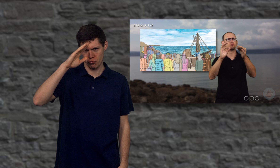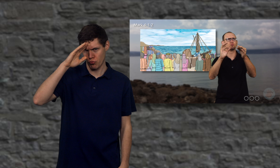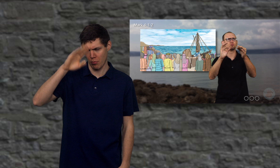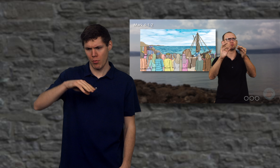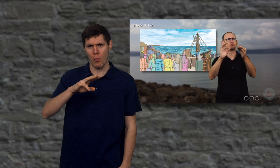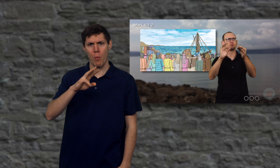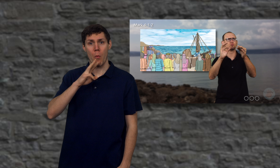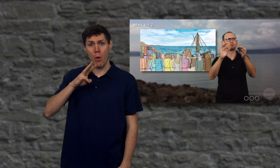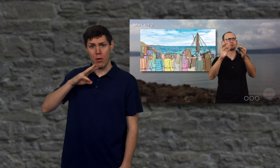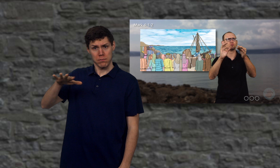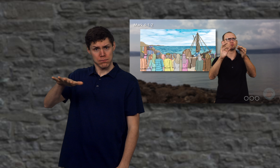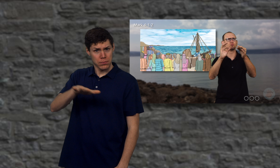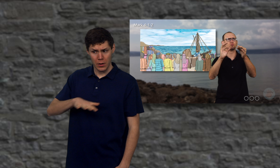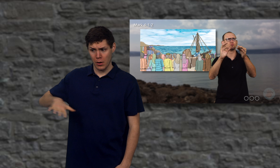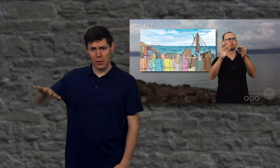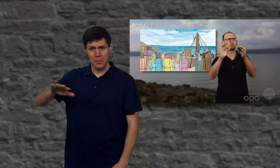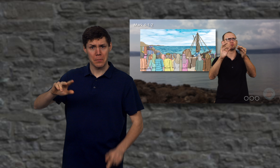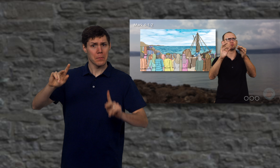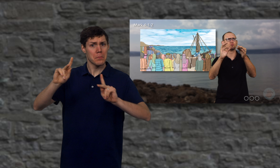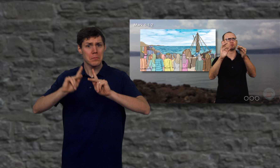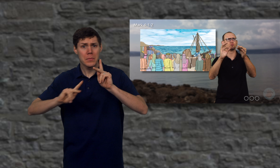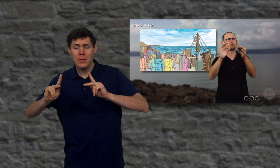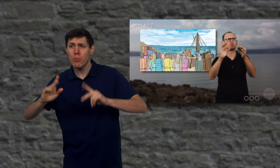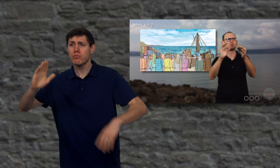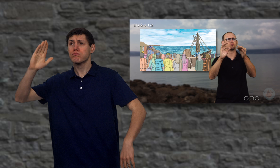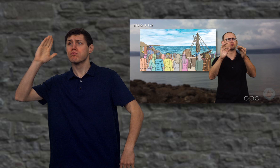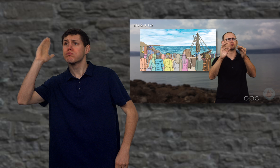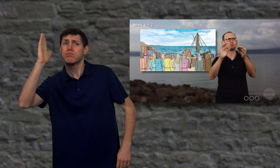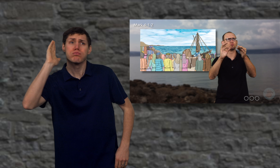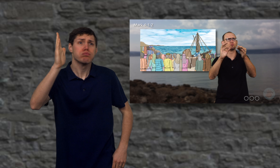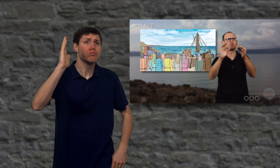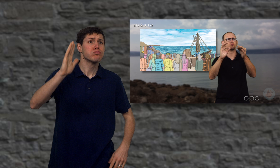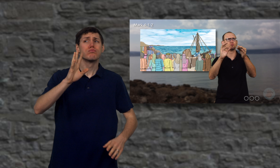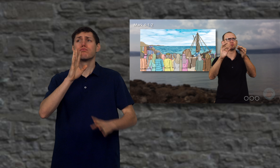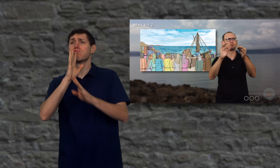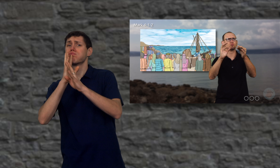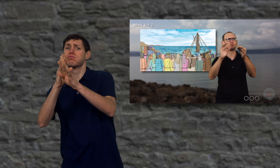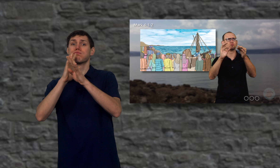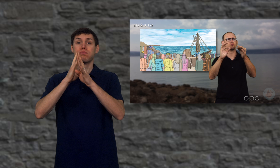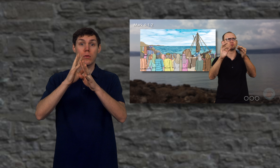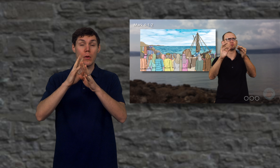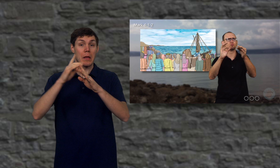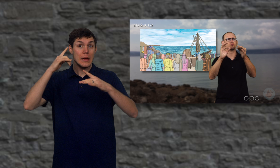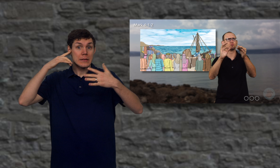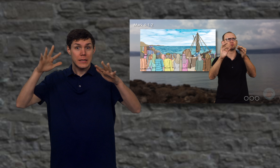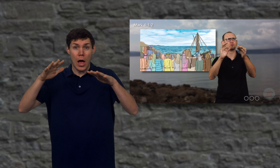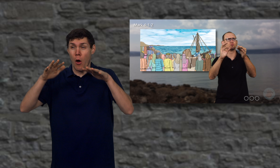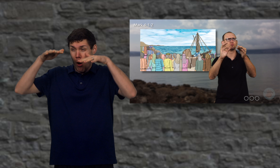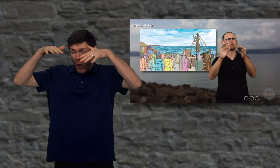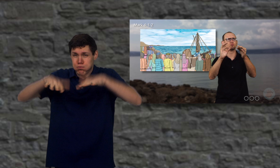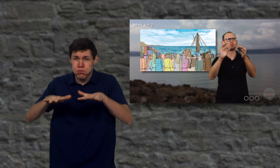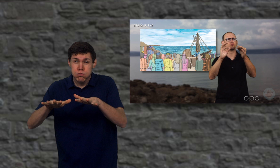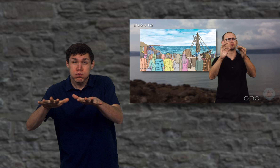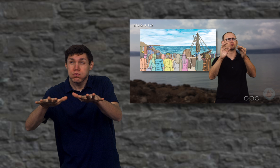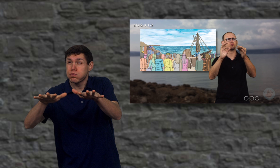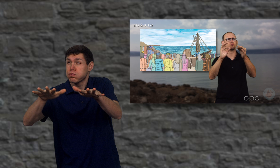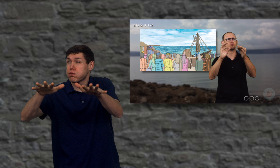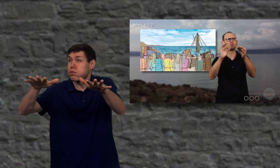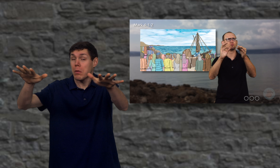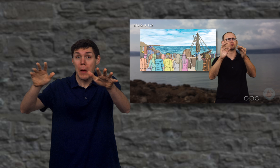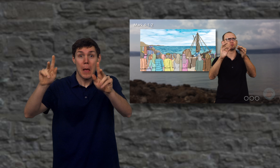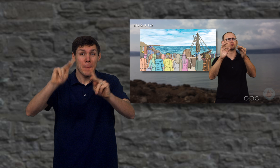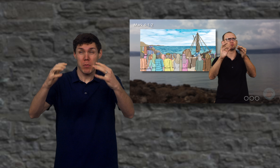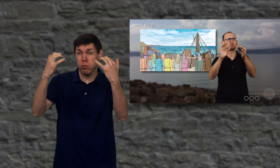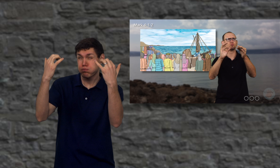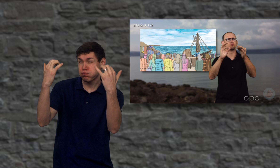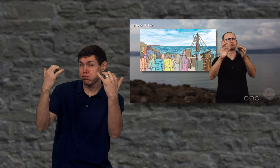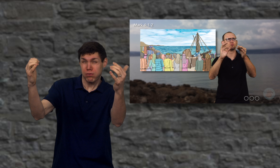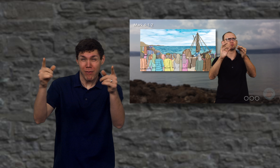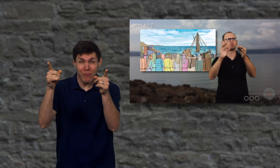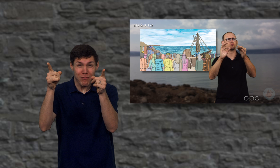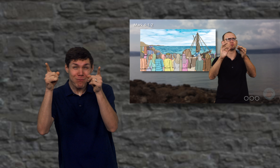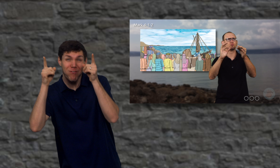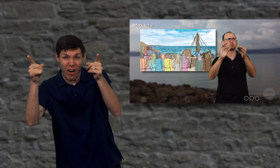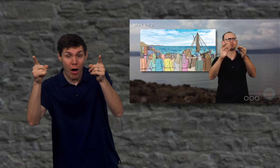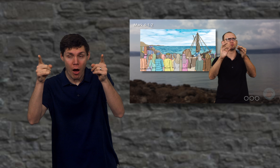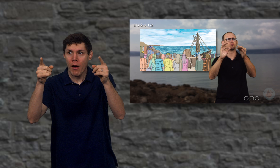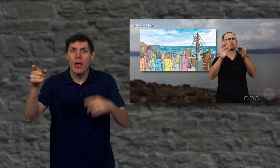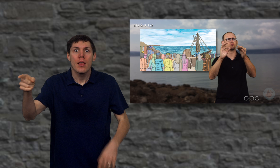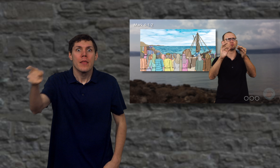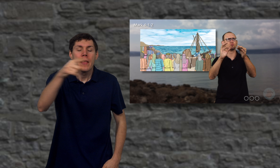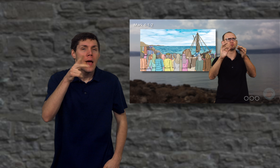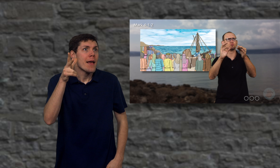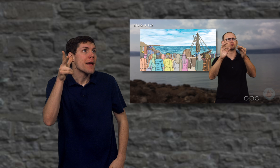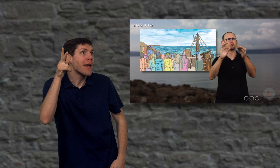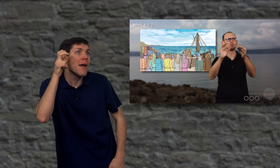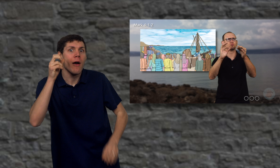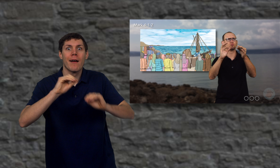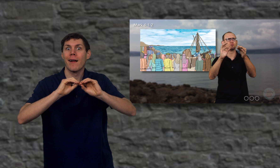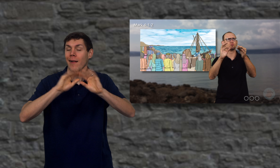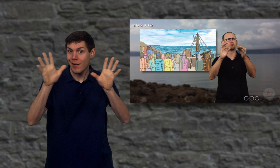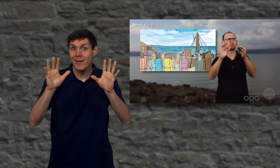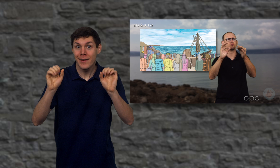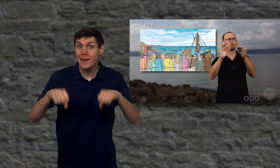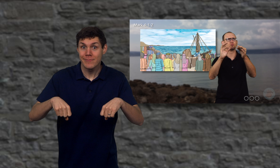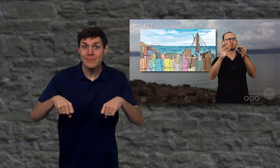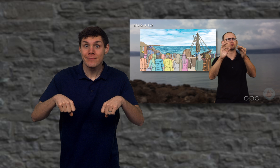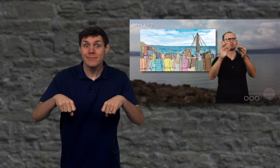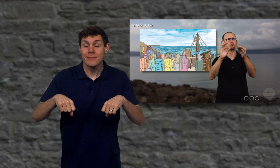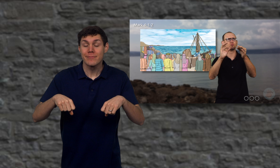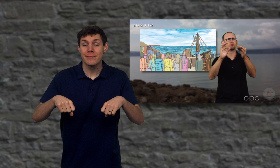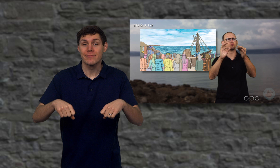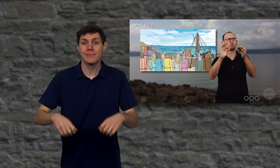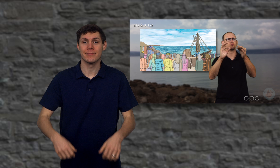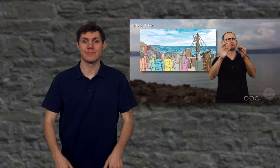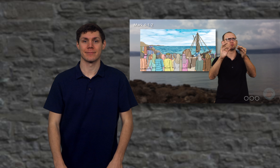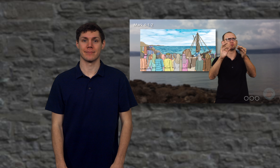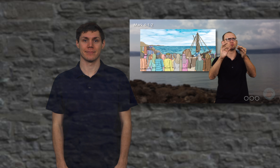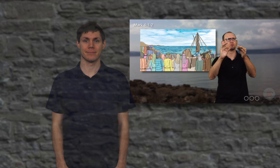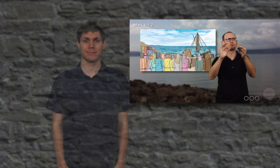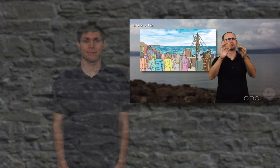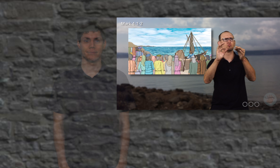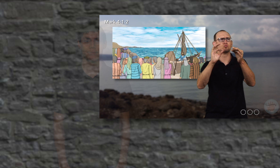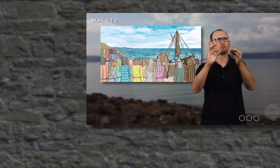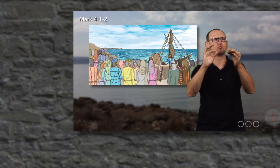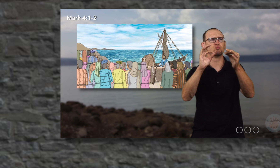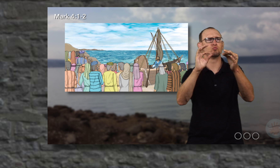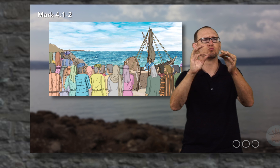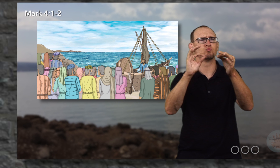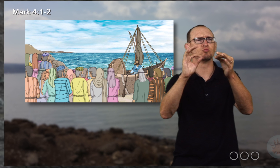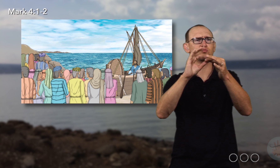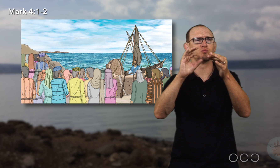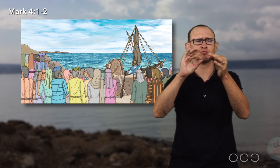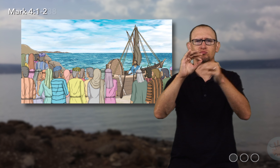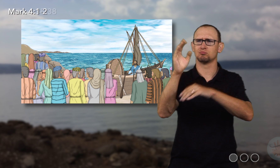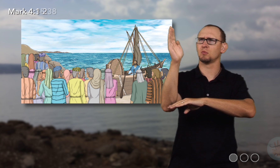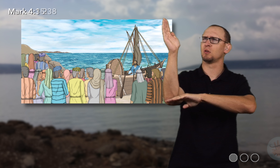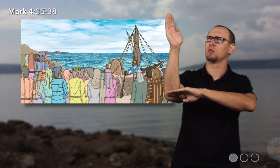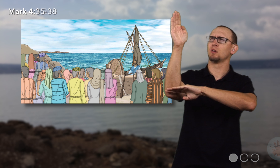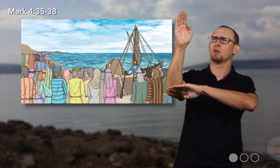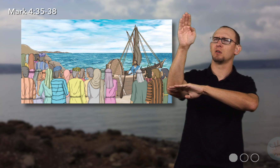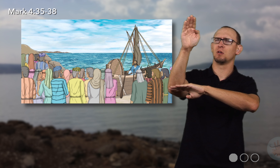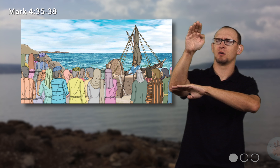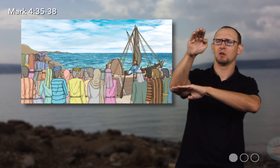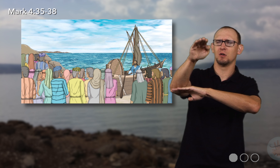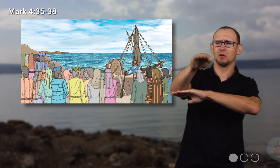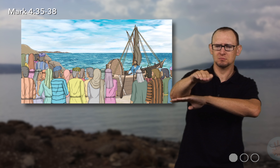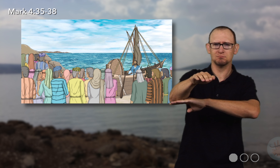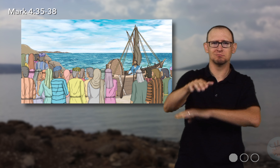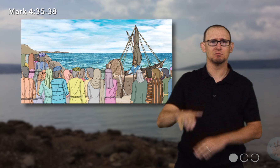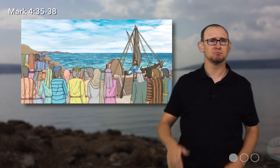And He taught them many things in parables, and in His teaching He said,